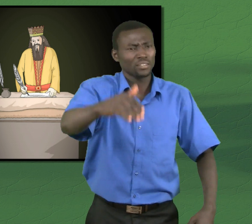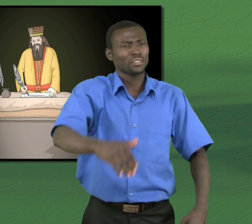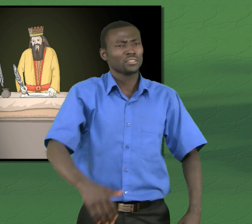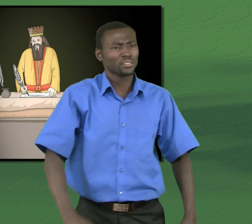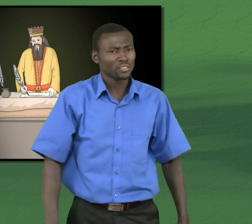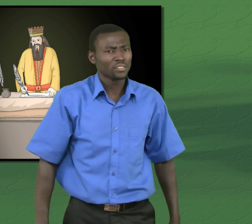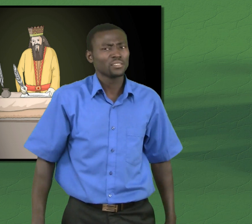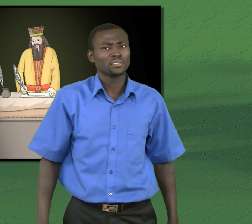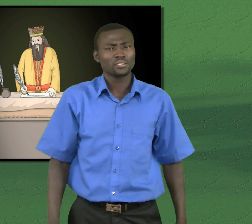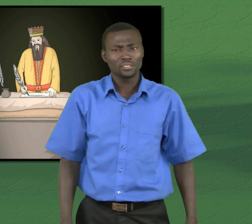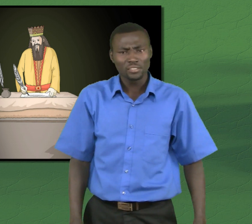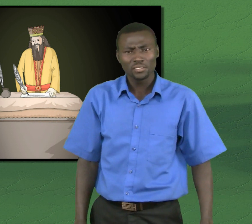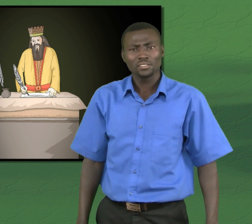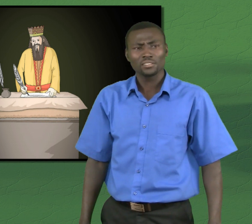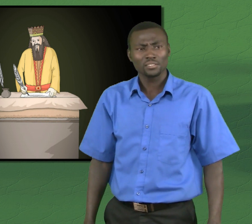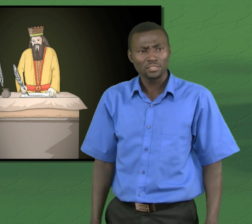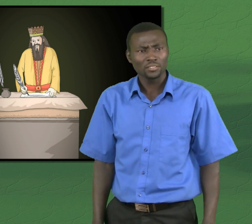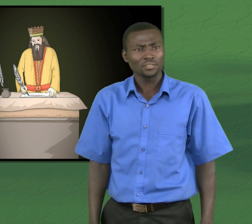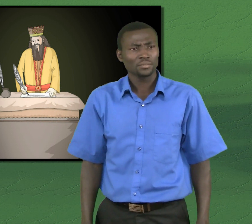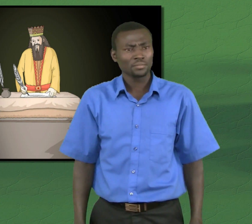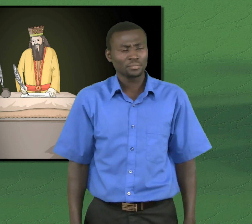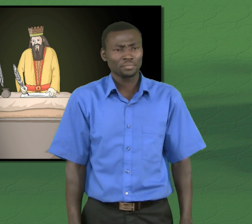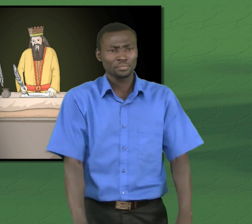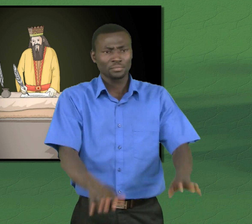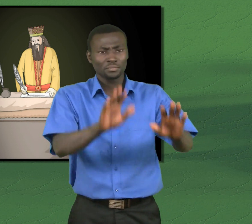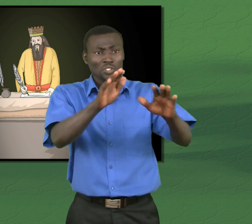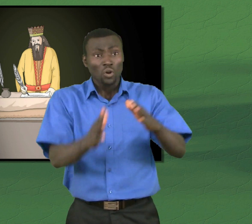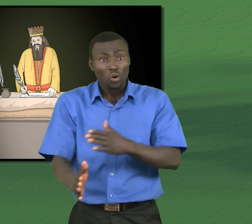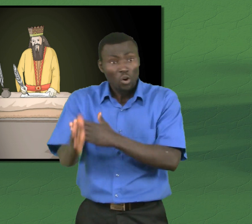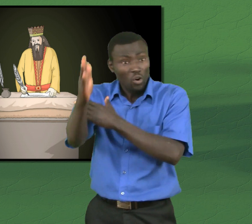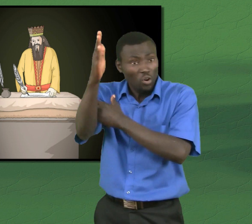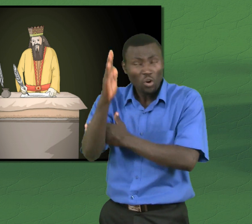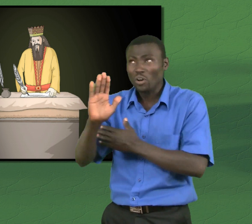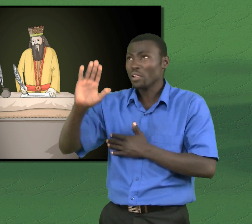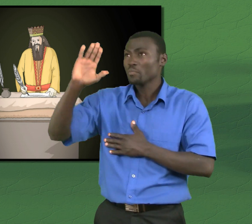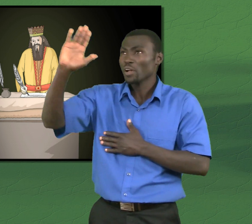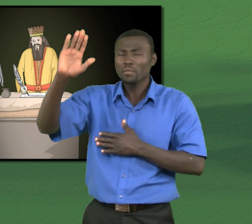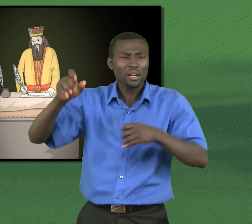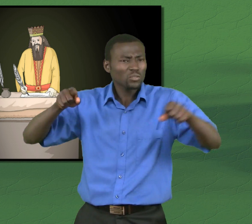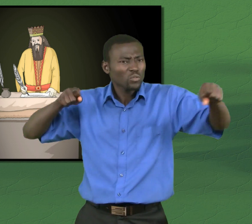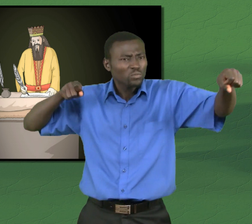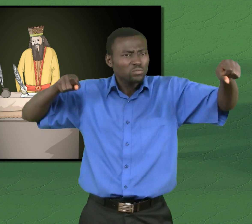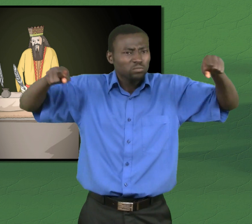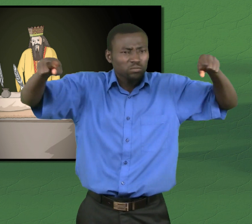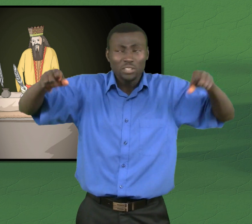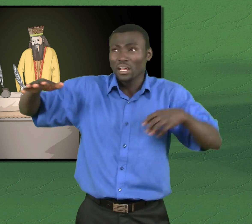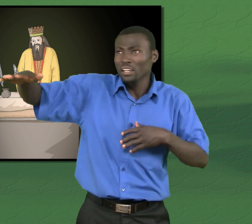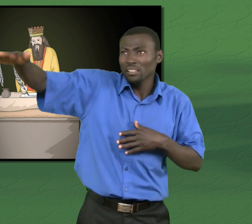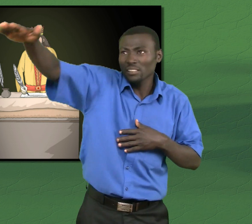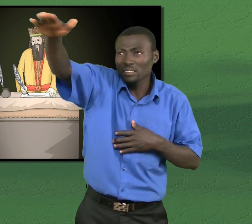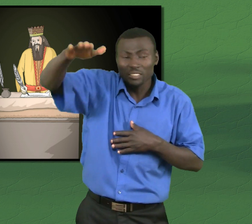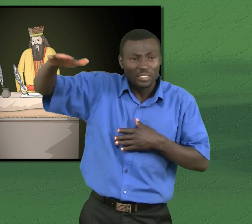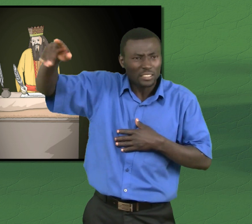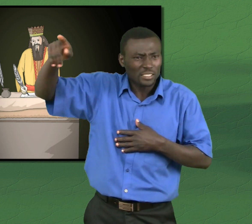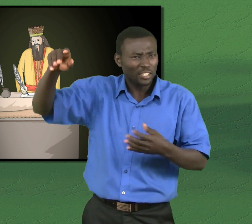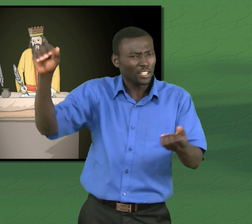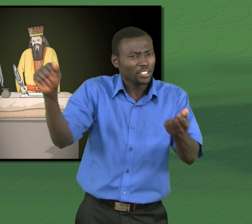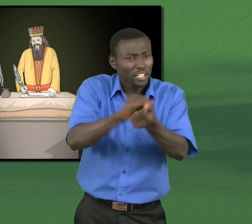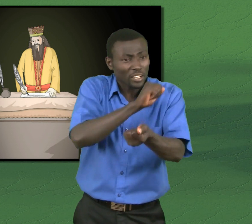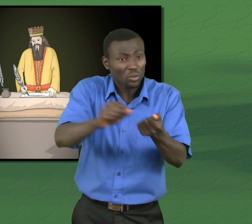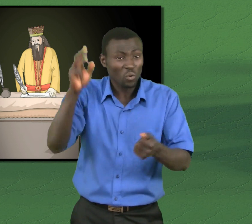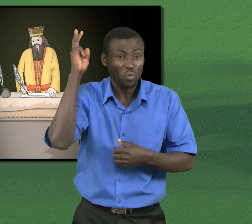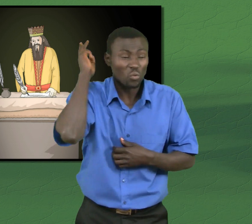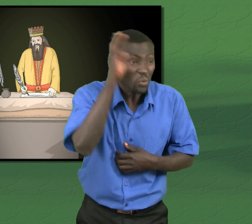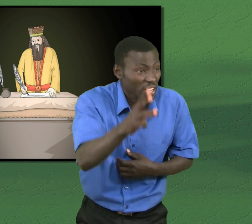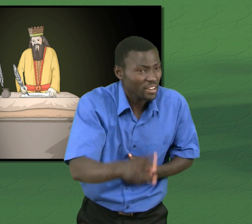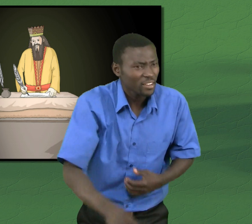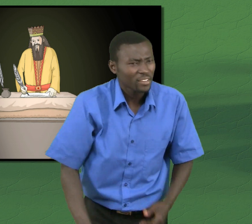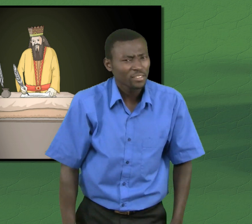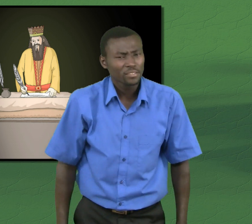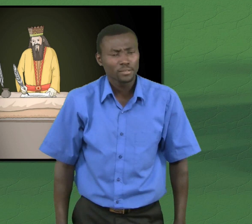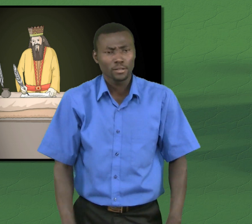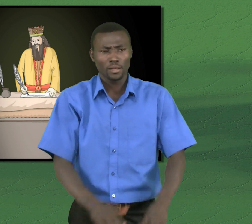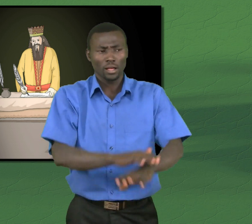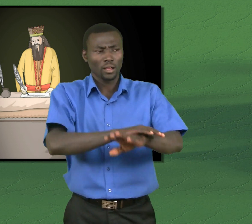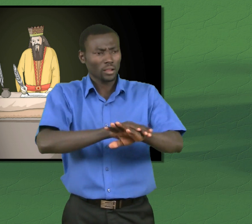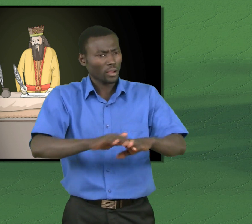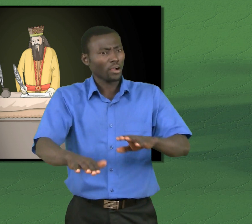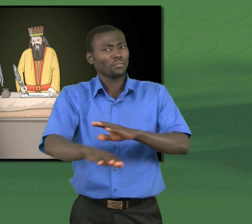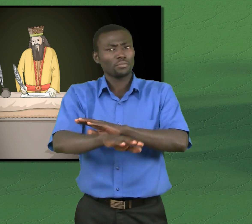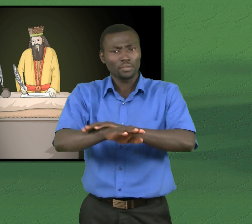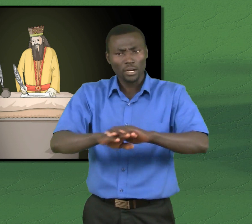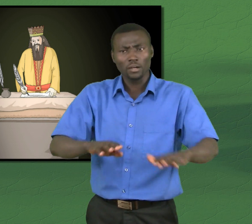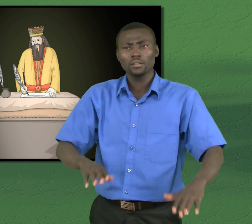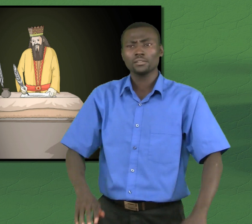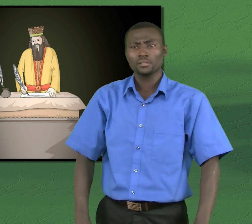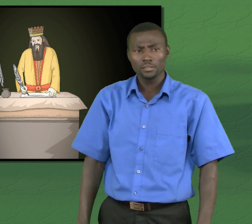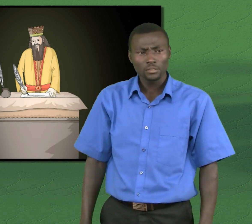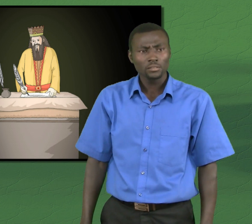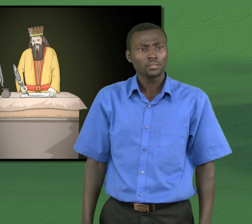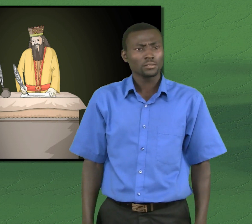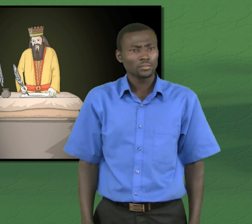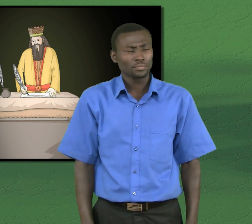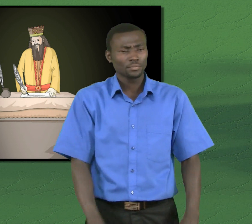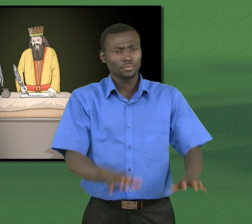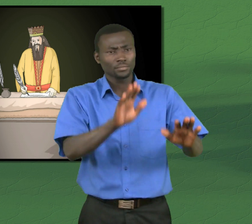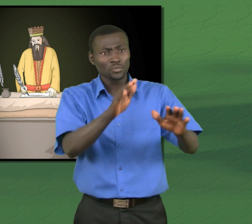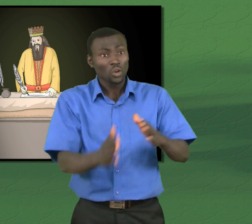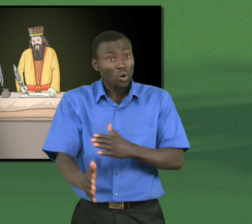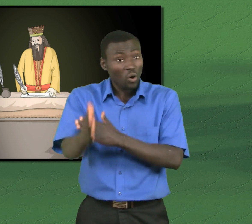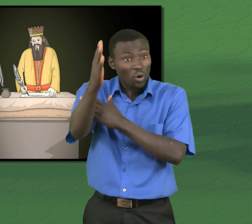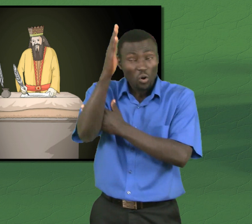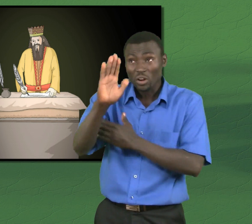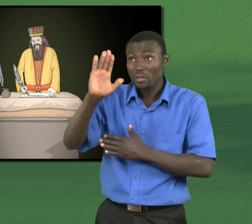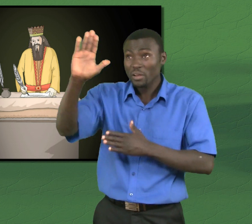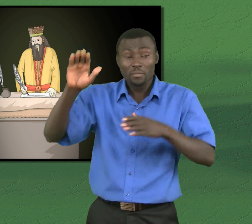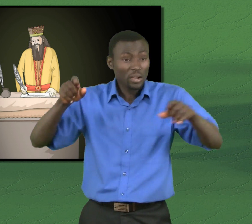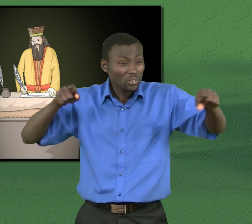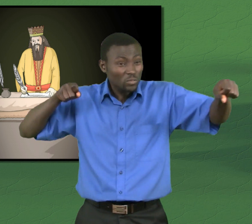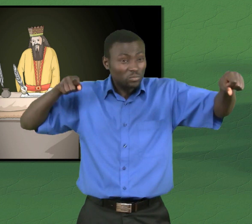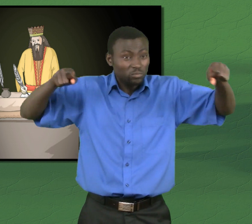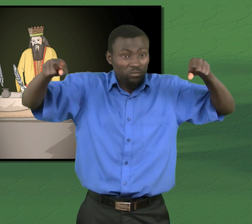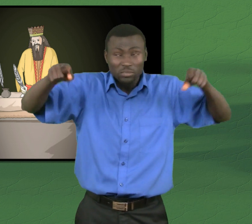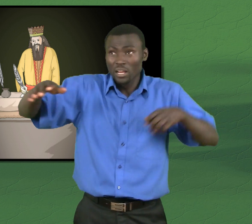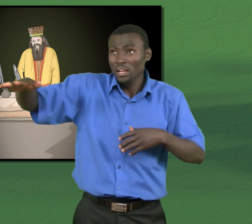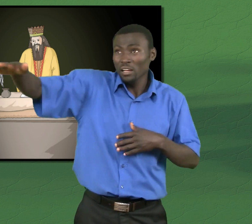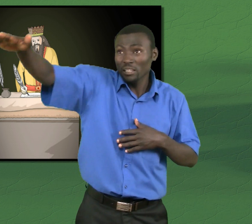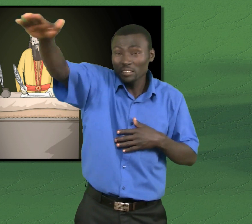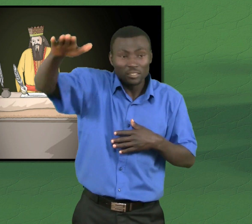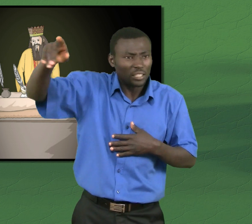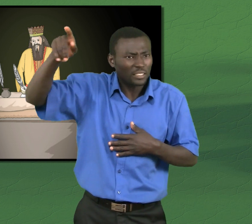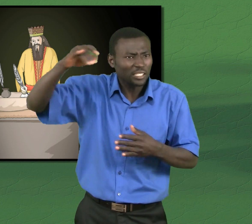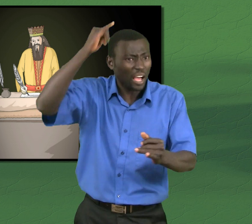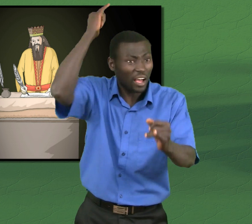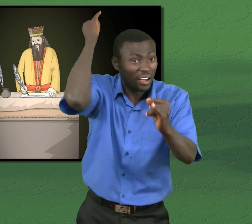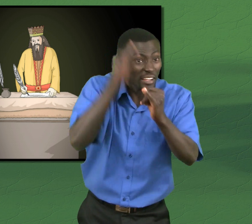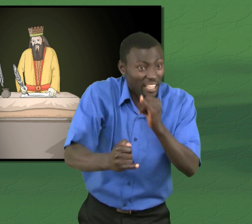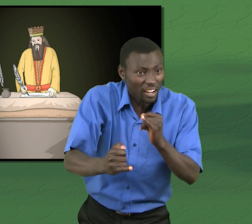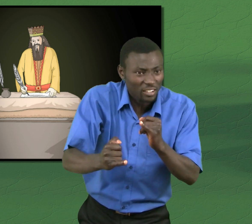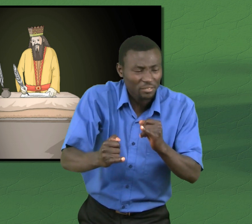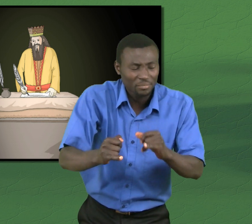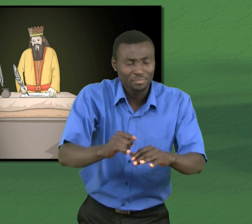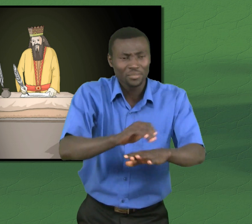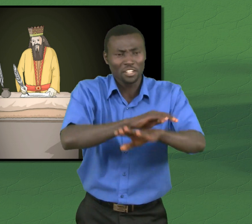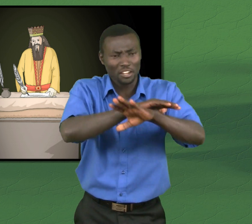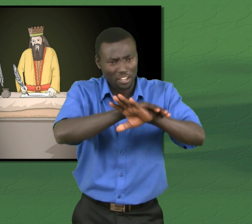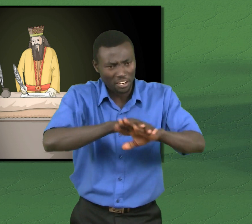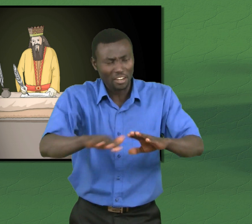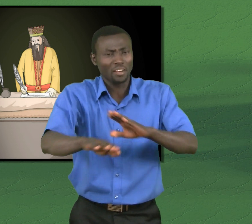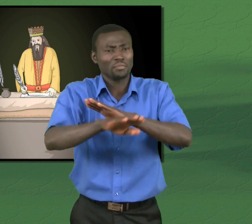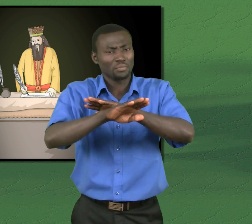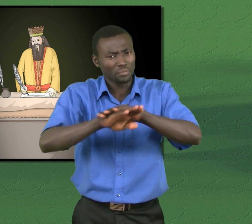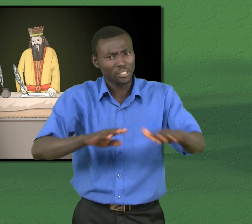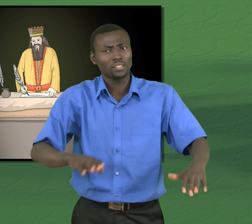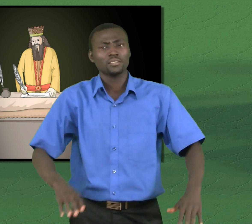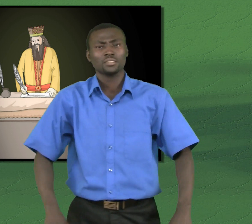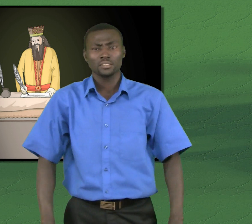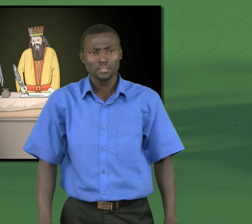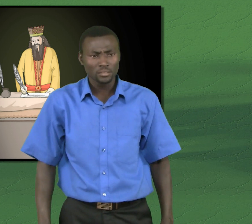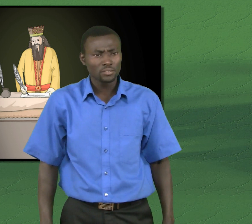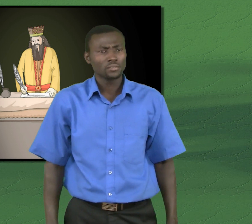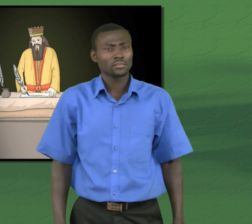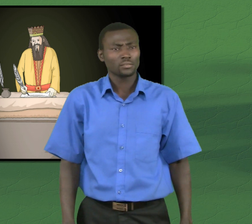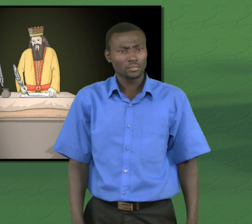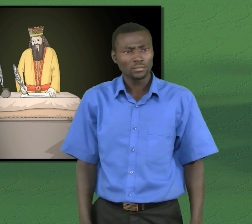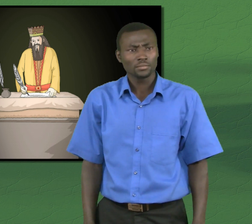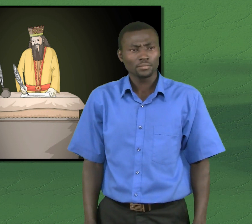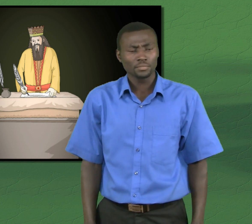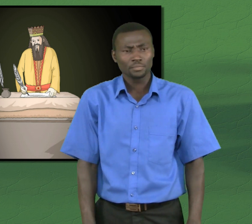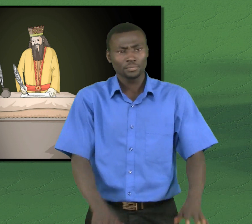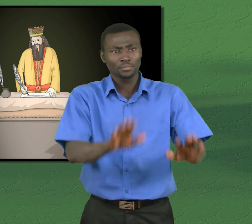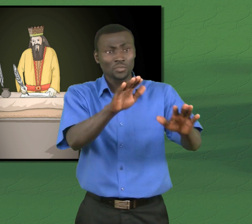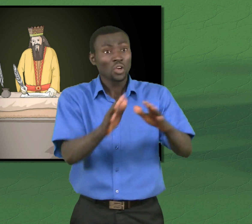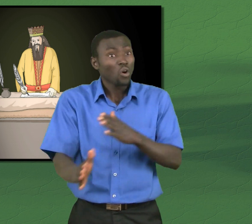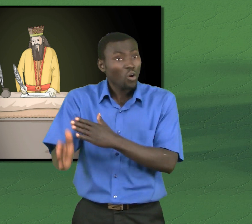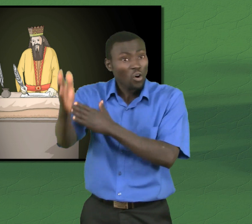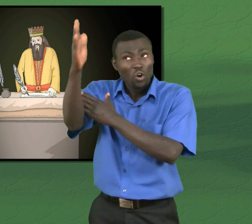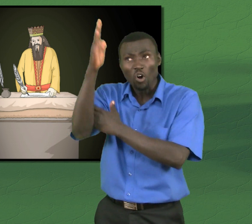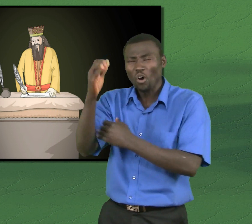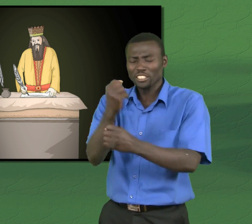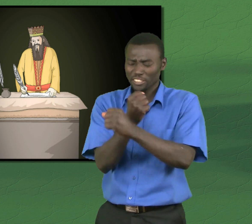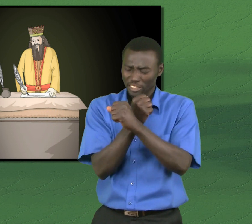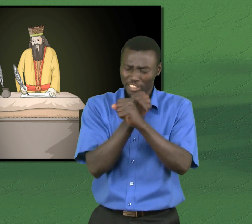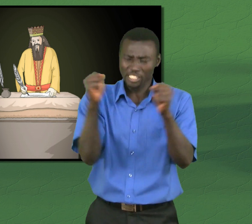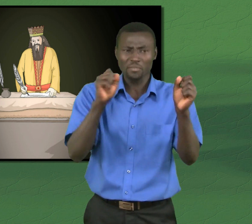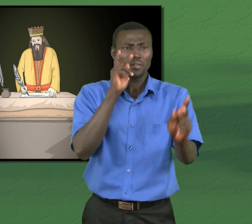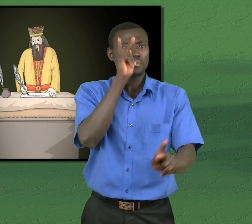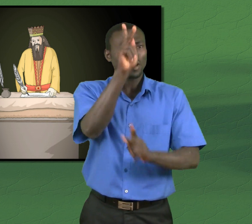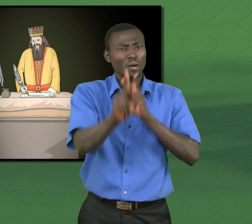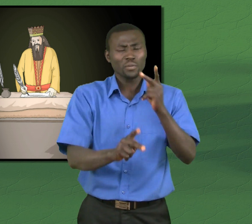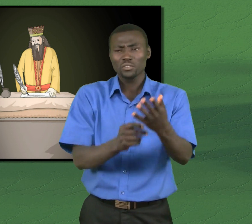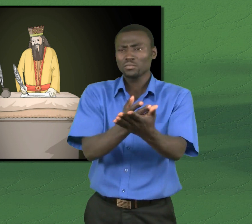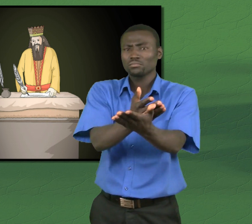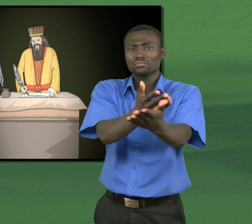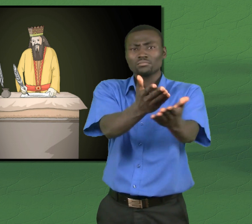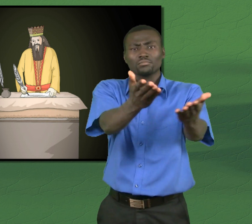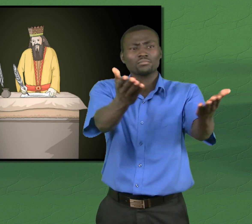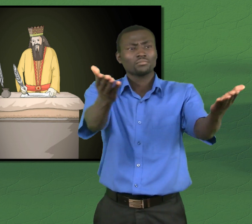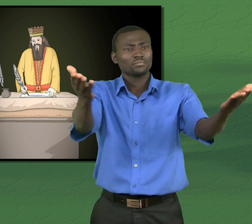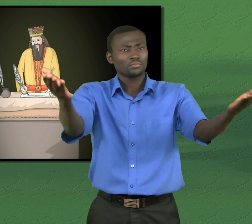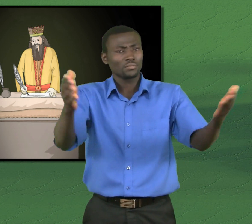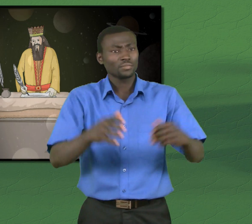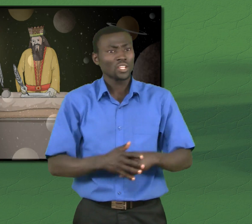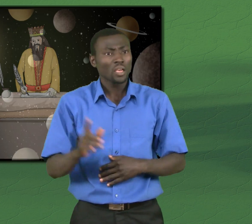His kingdom will never be destroyed, and His dominion will never end.